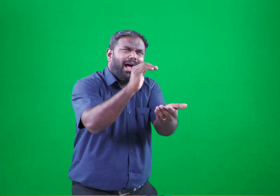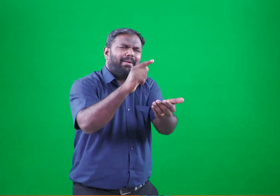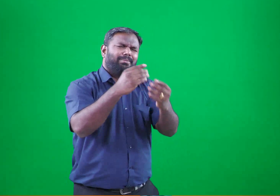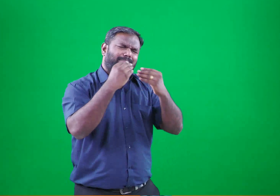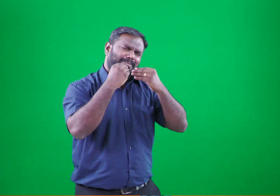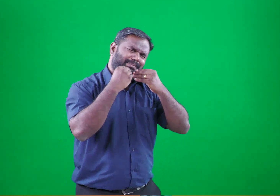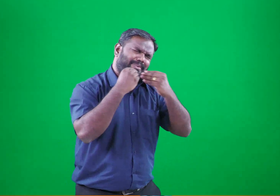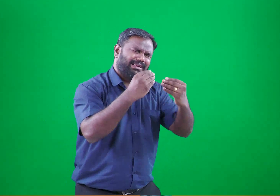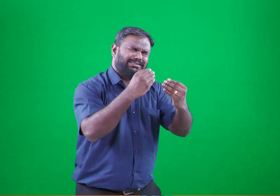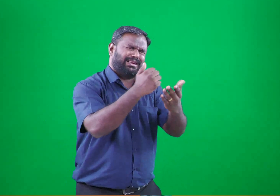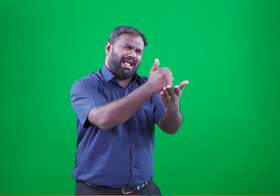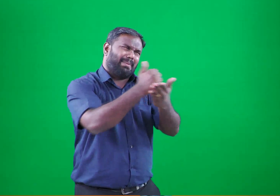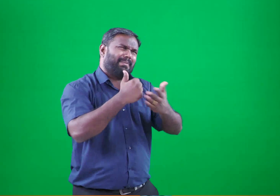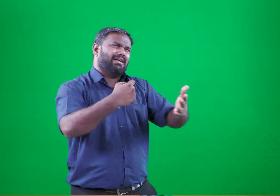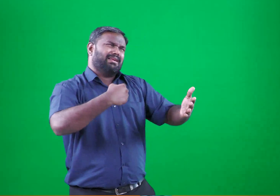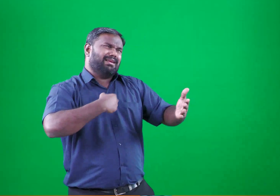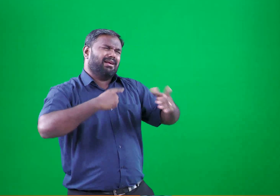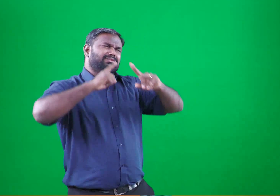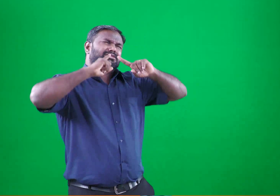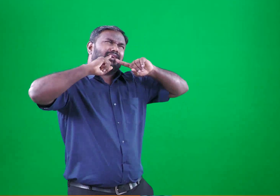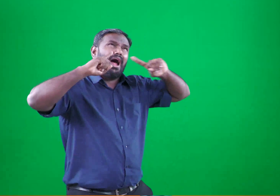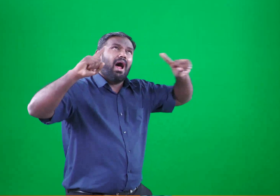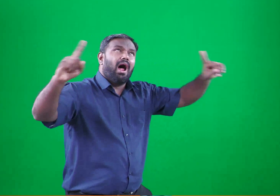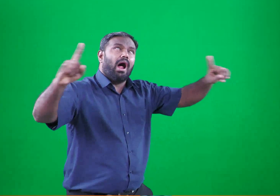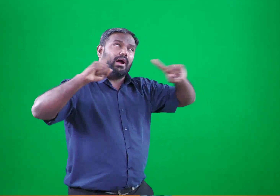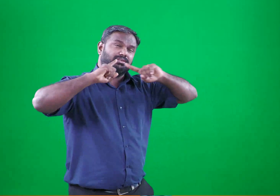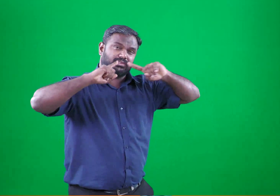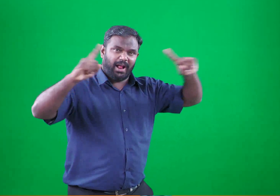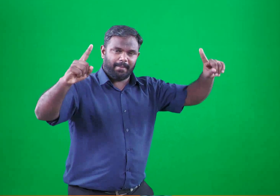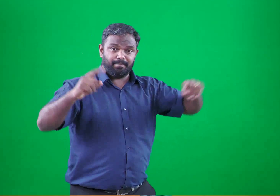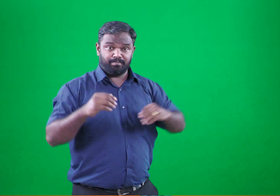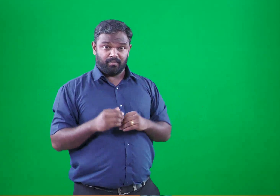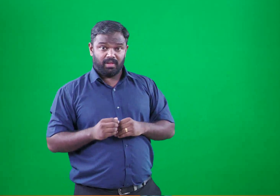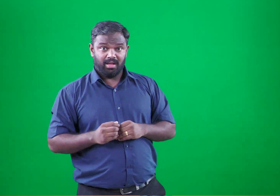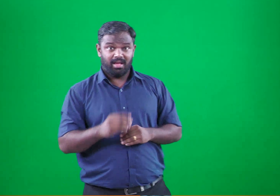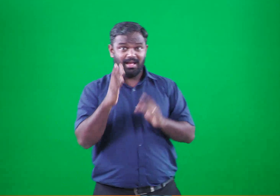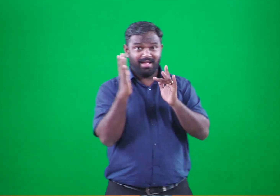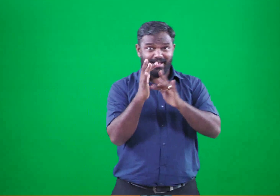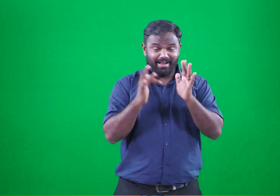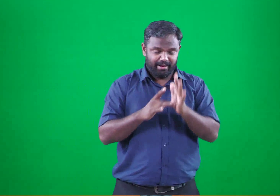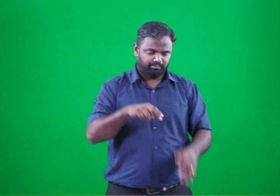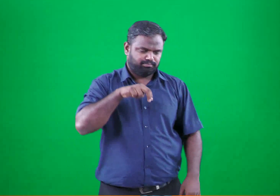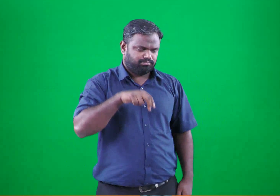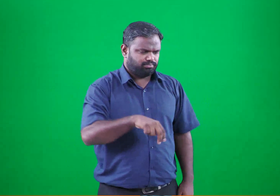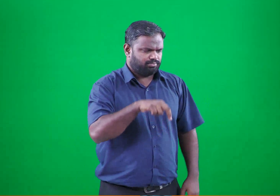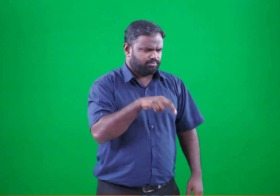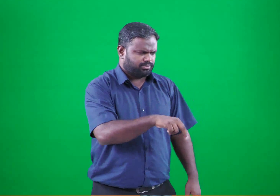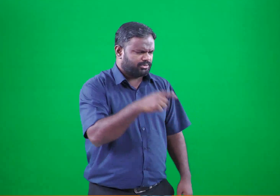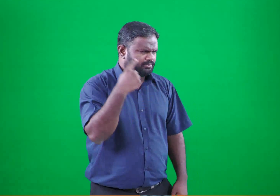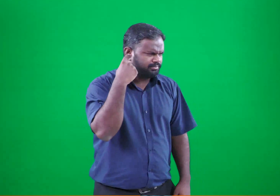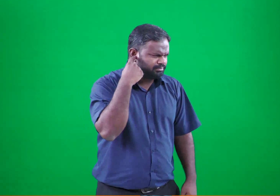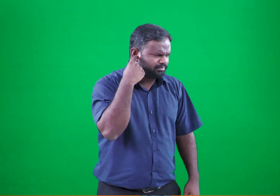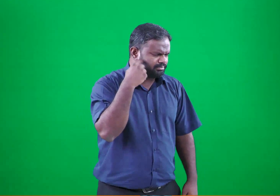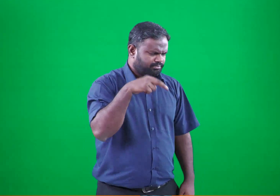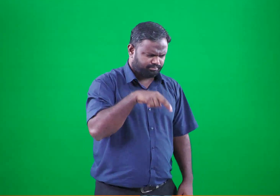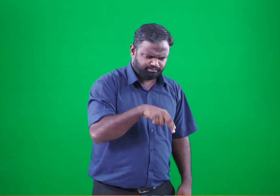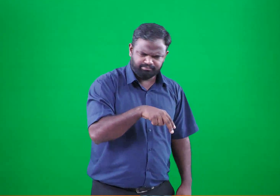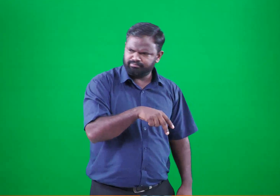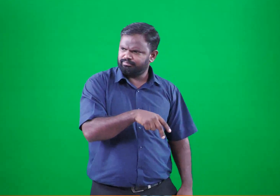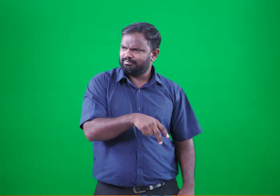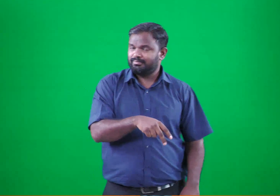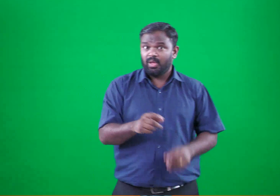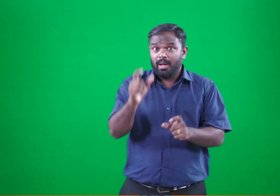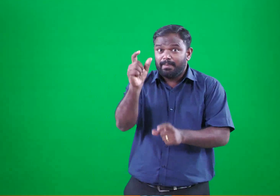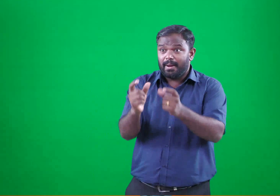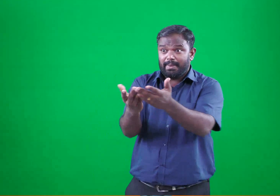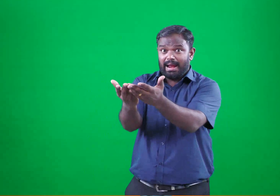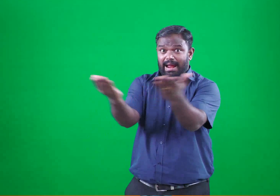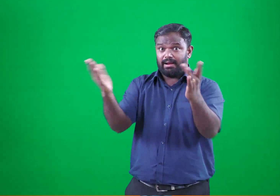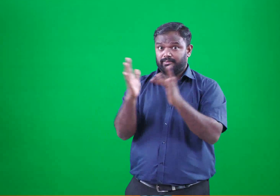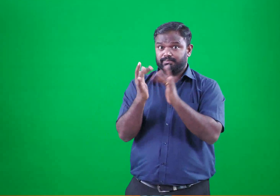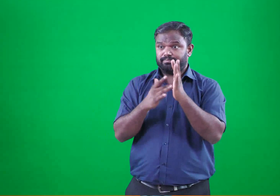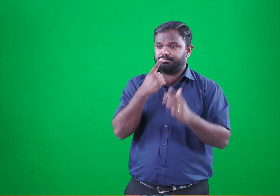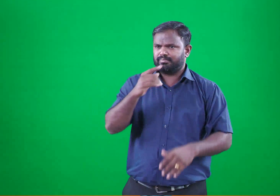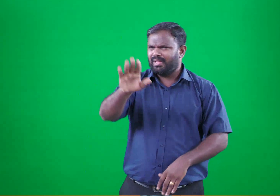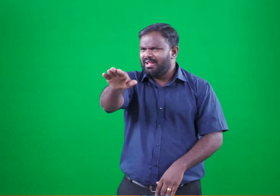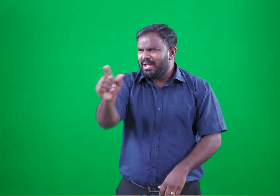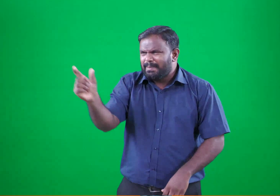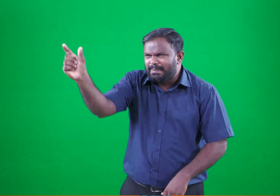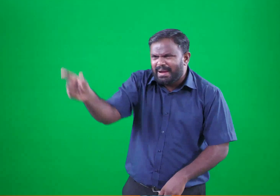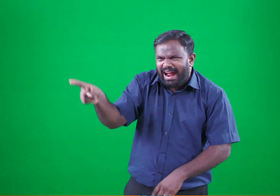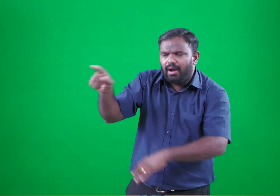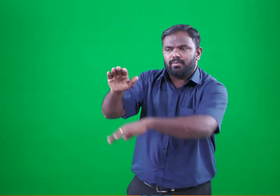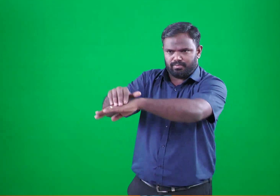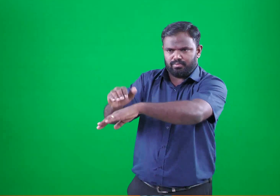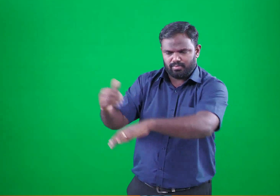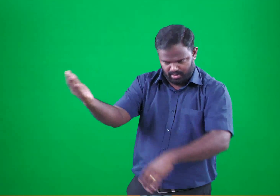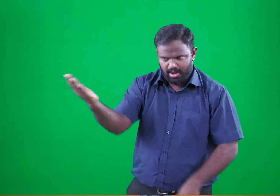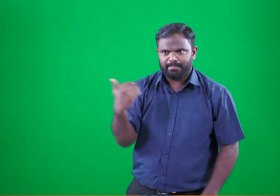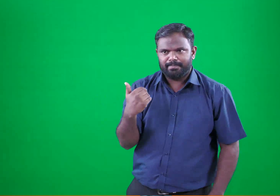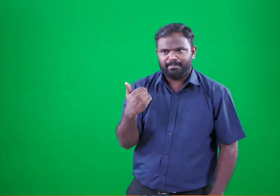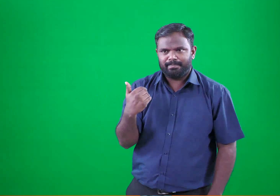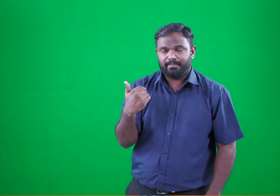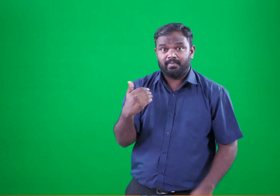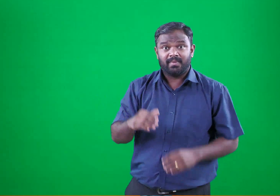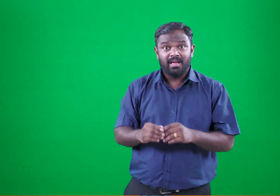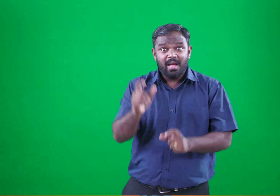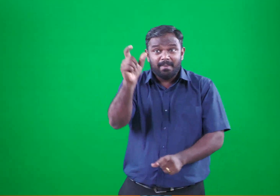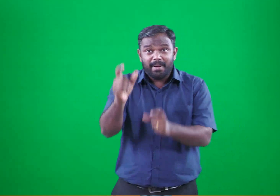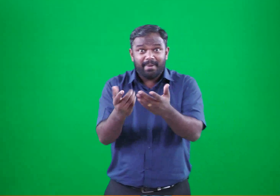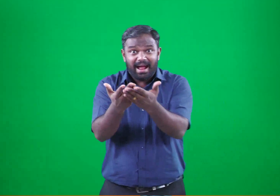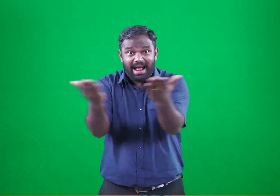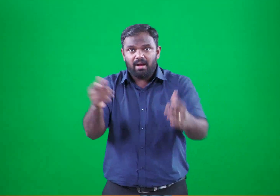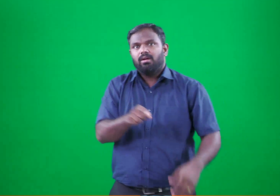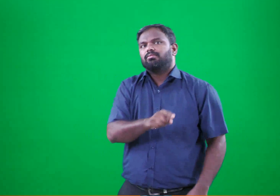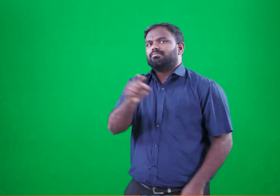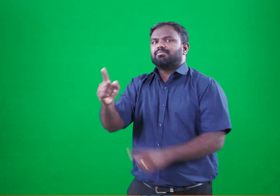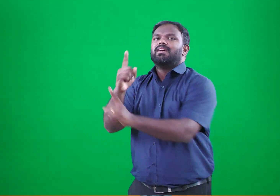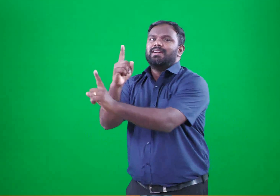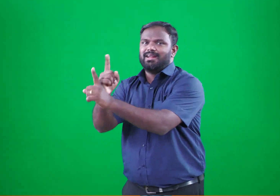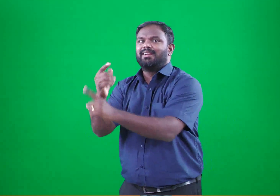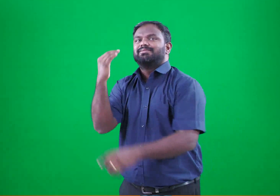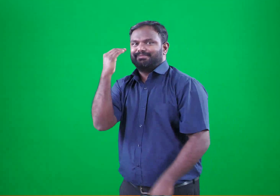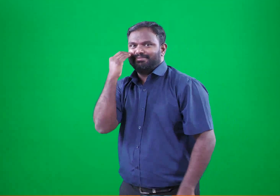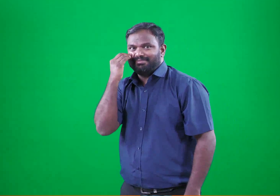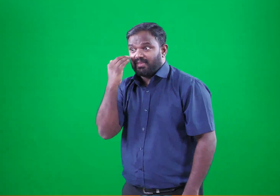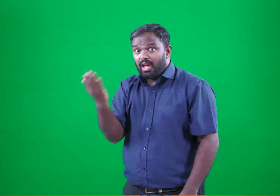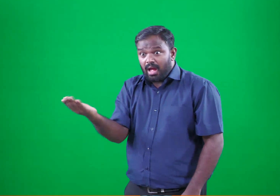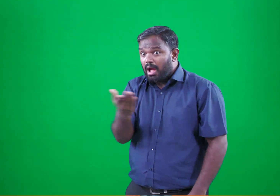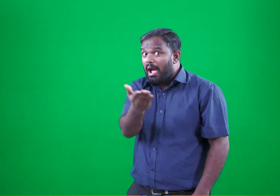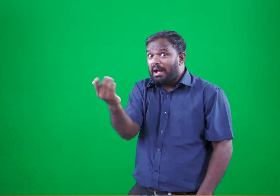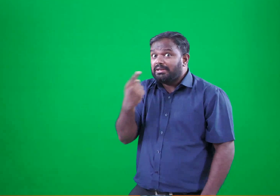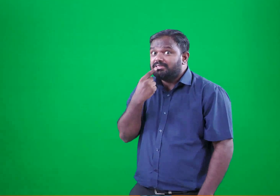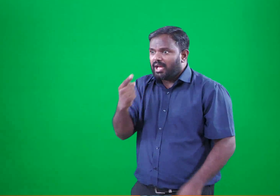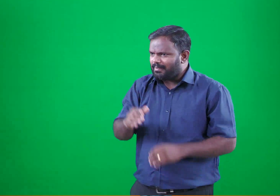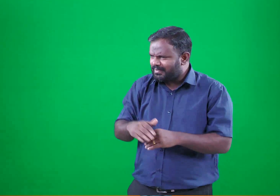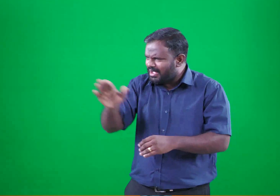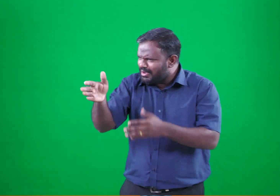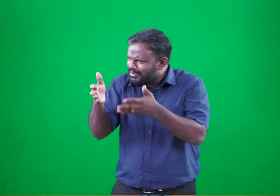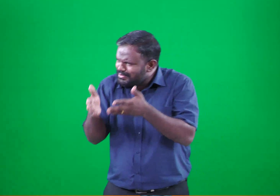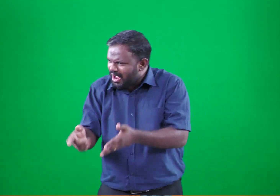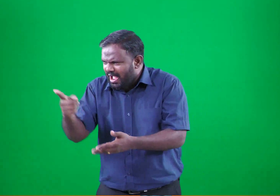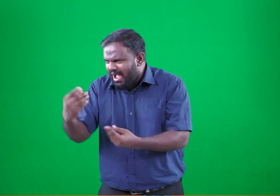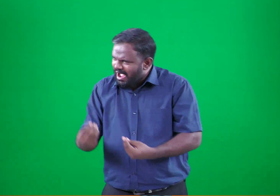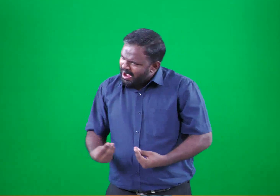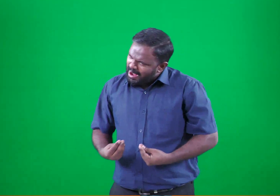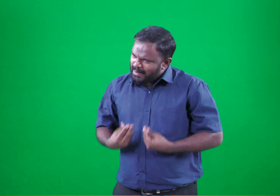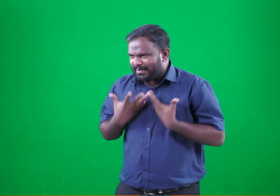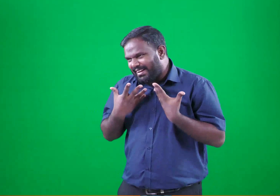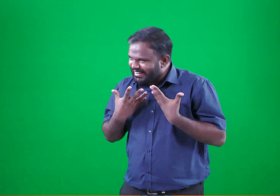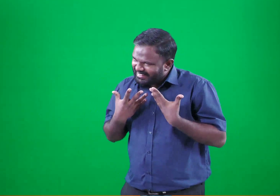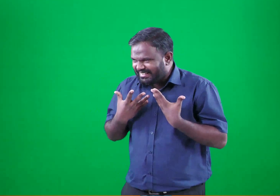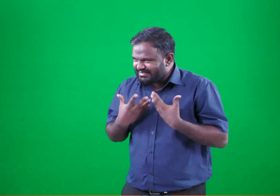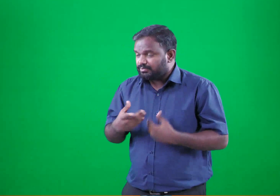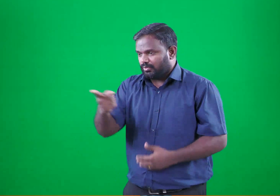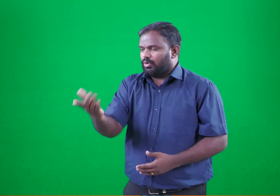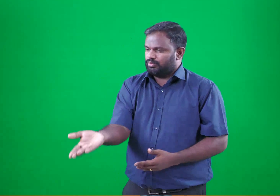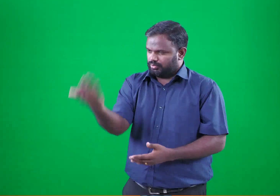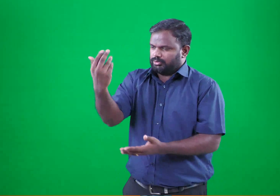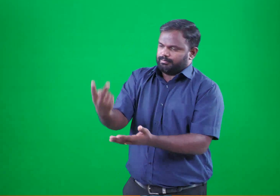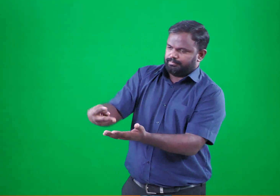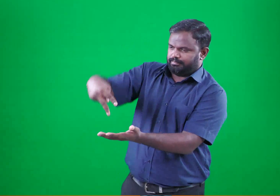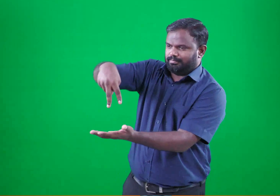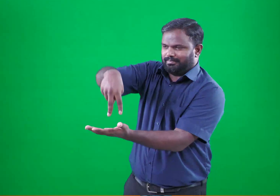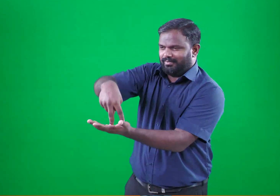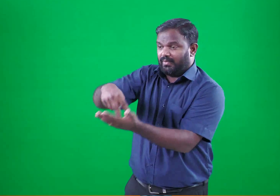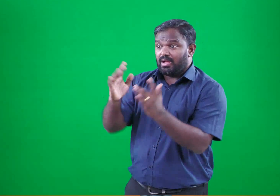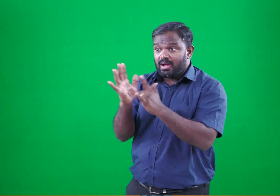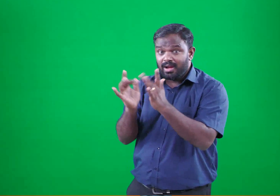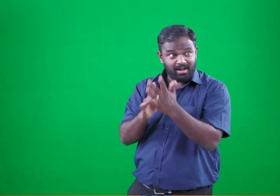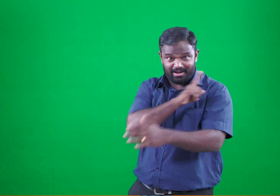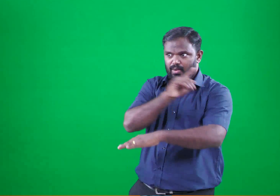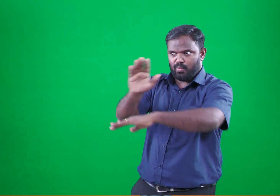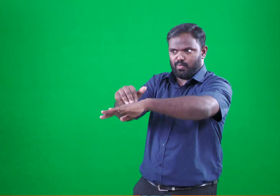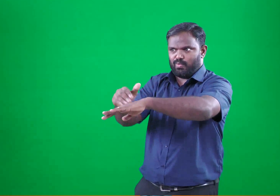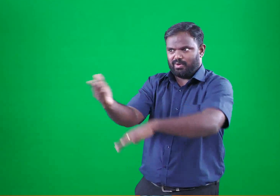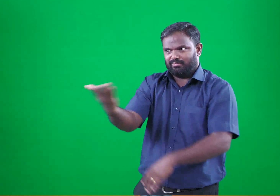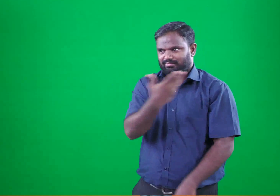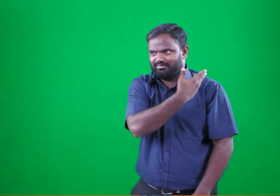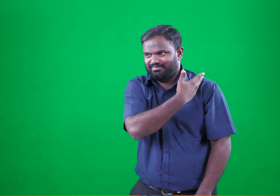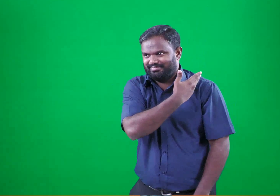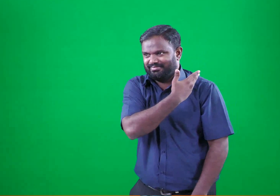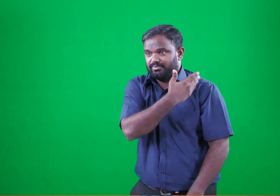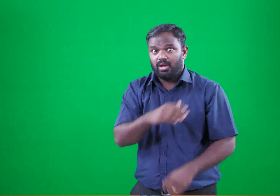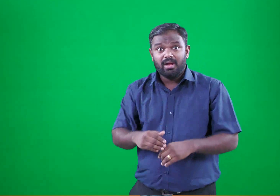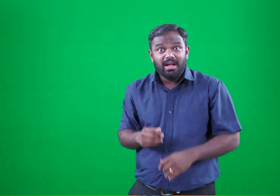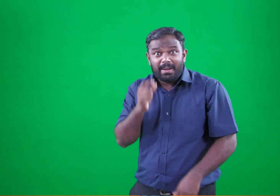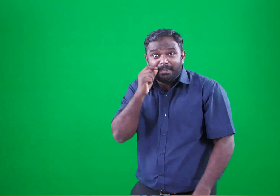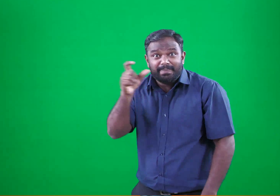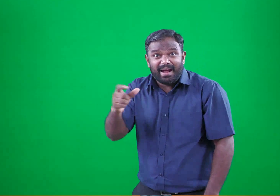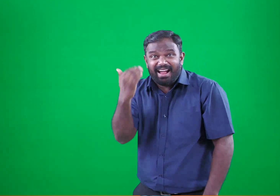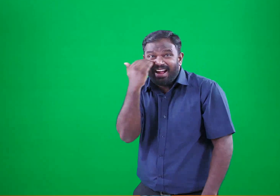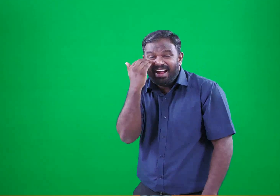Jesus stopped and said, "Call him." So they called the blind man. " Take courage!" they said. " Get up!